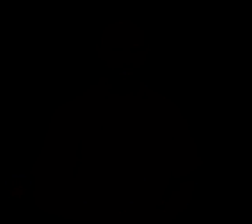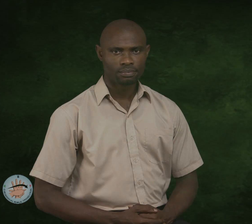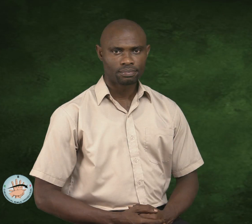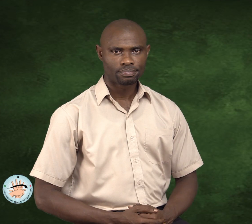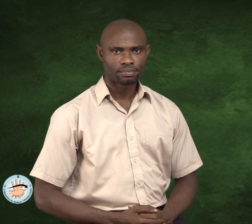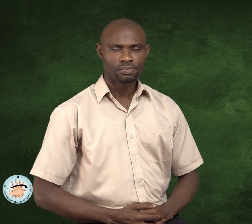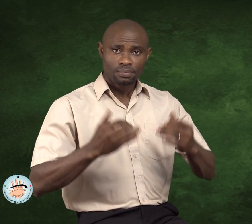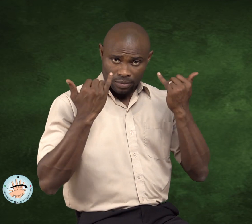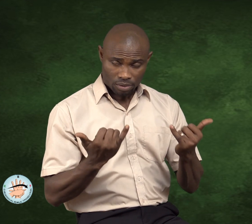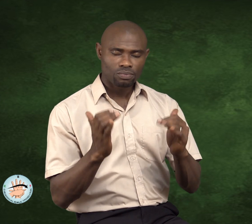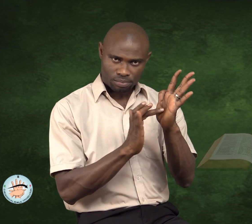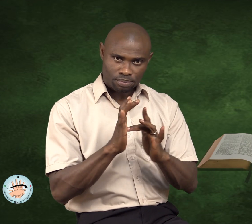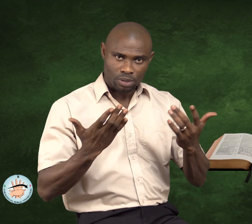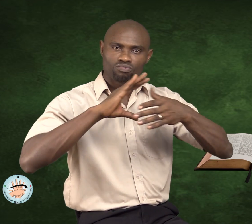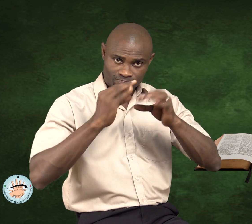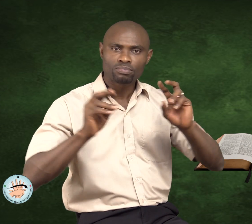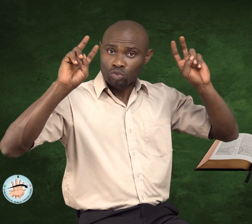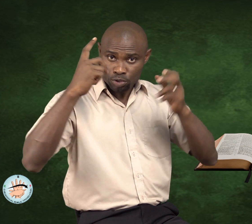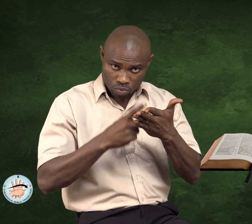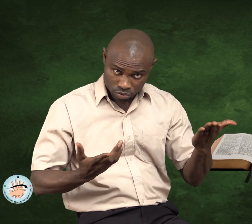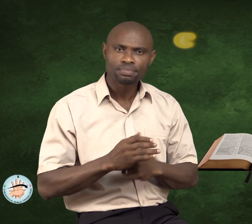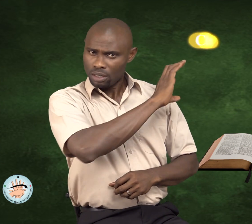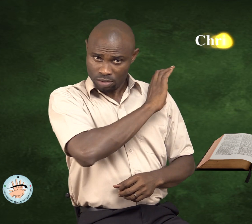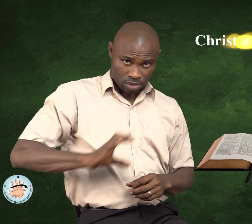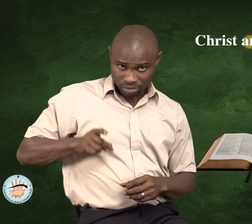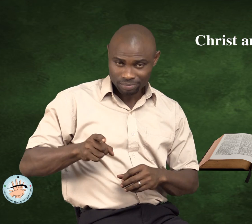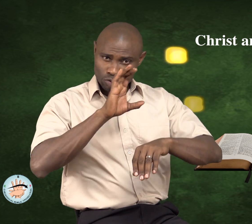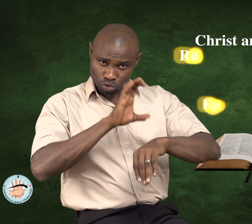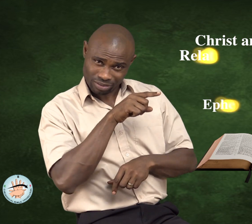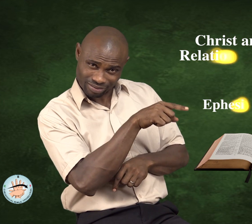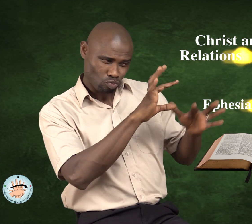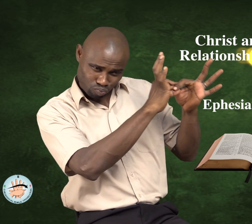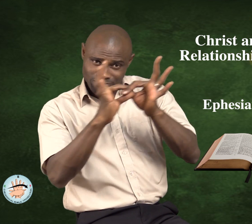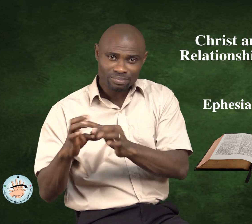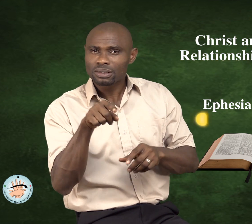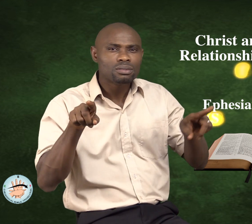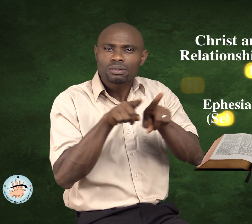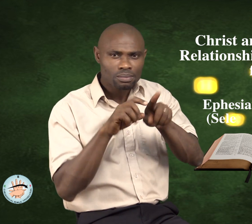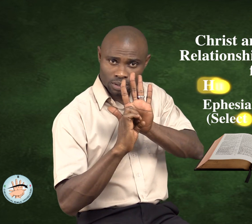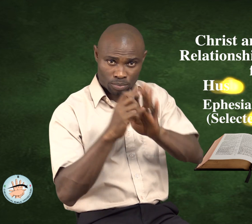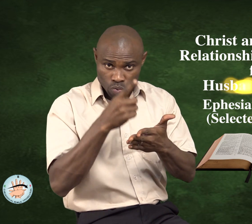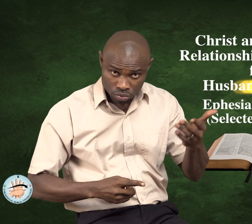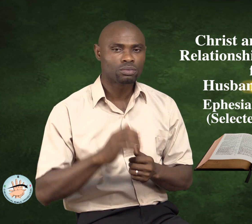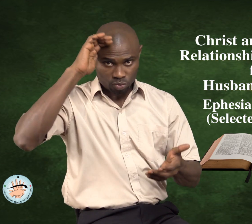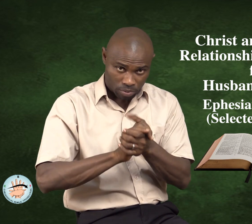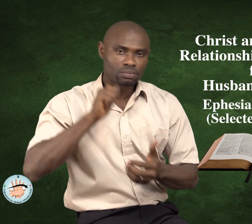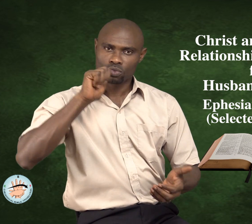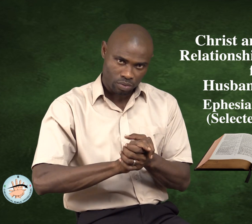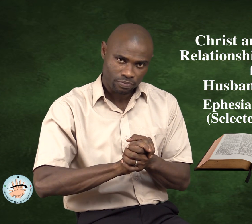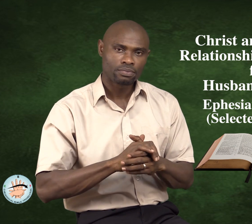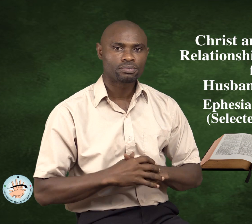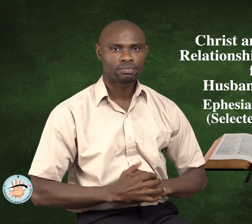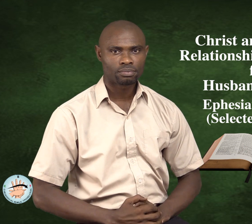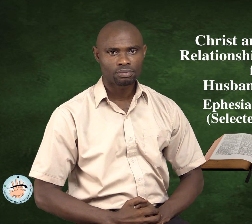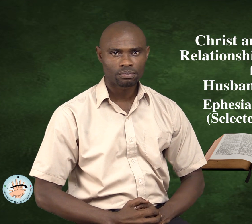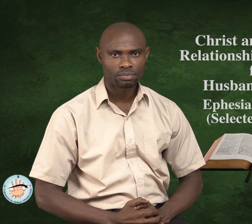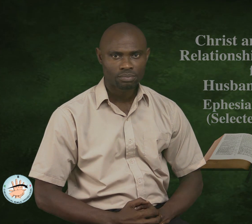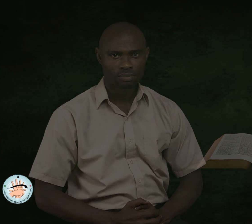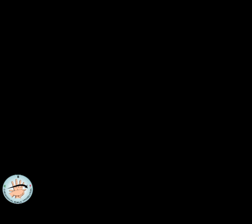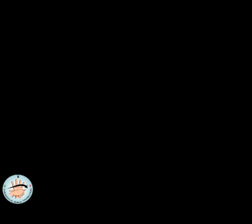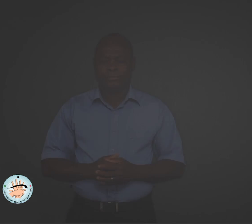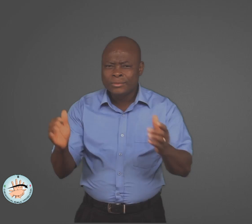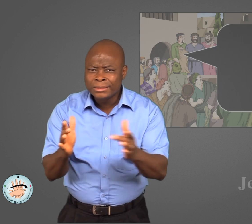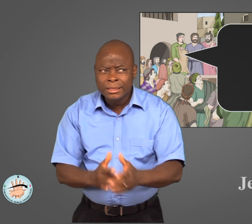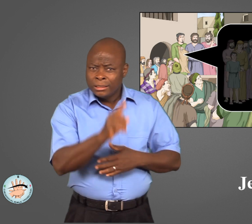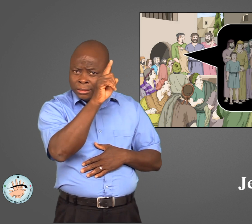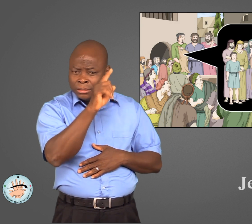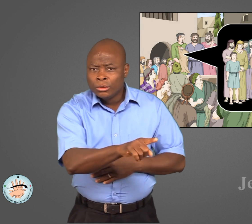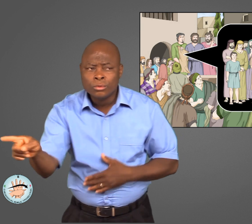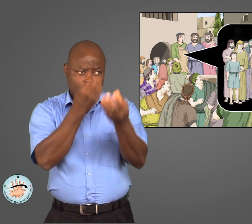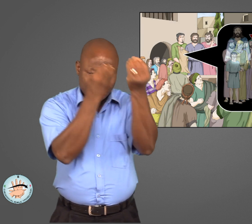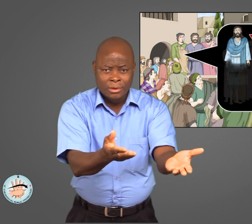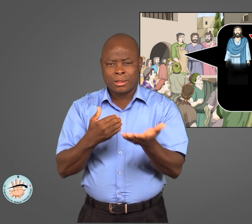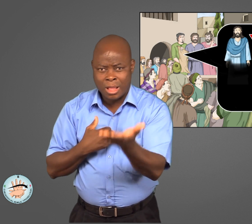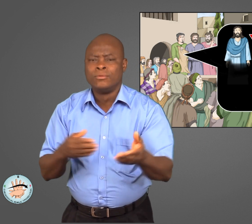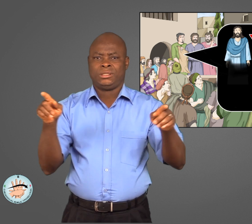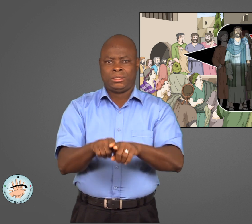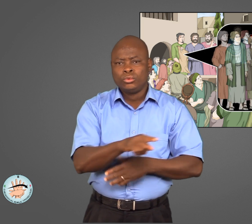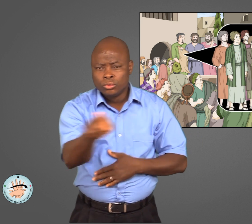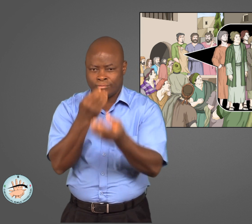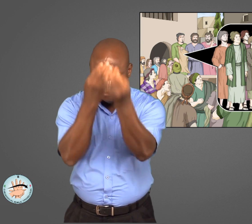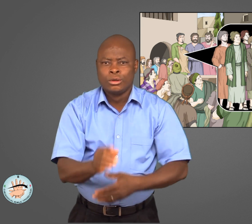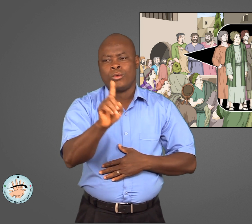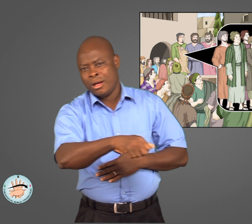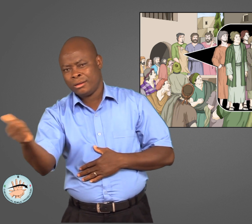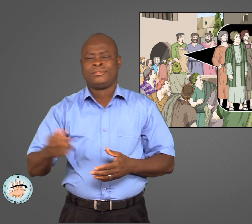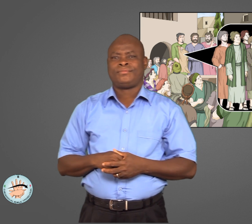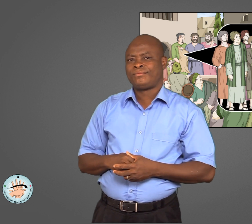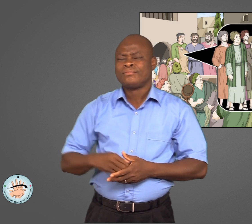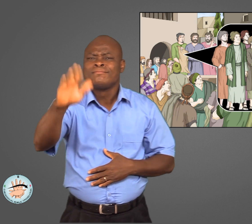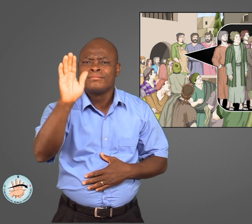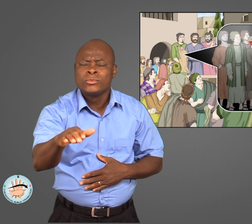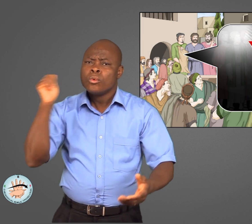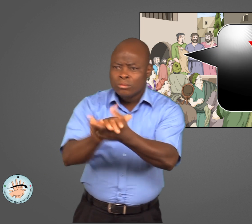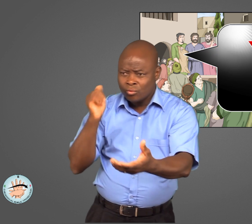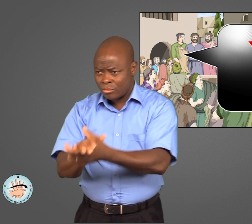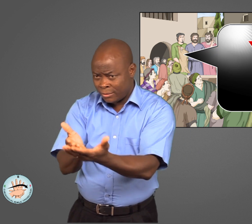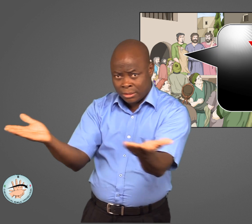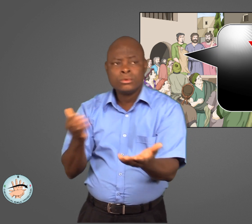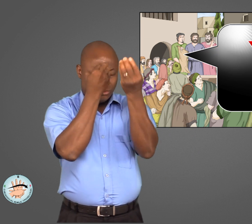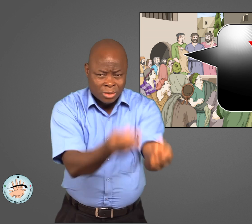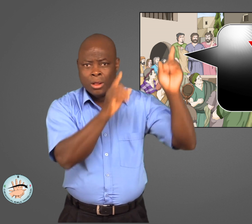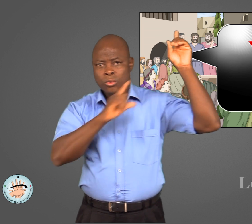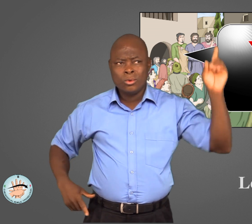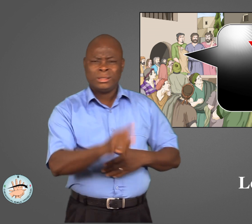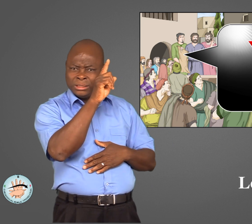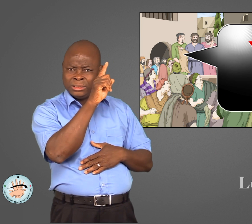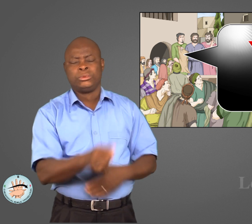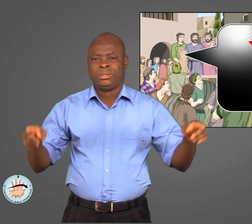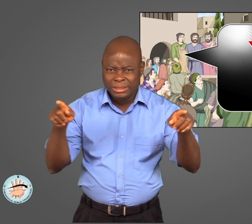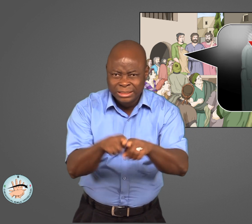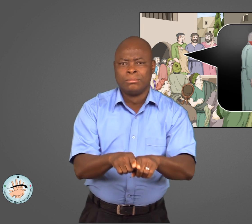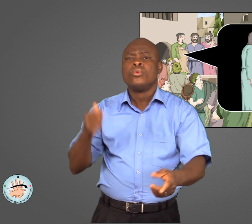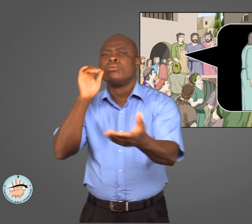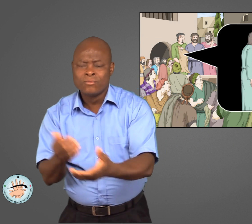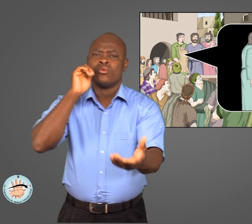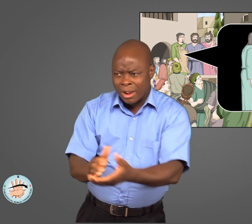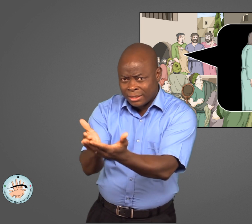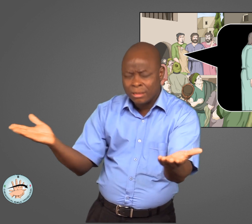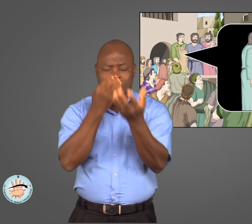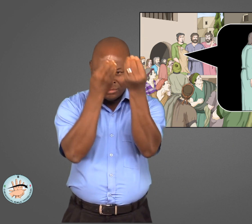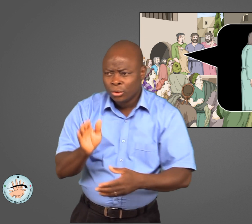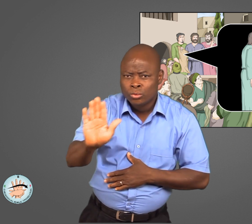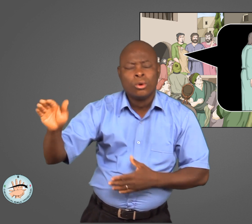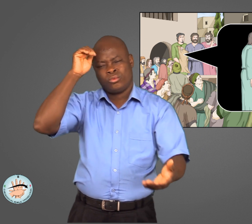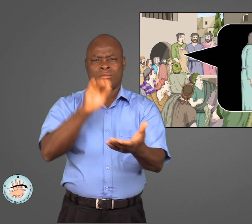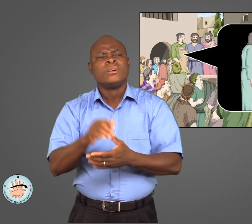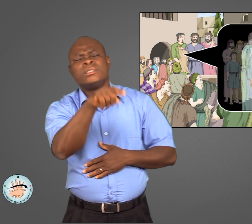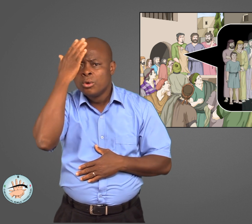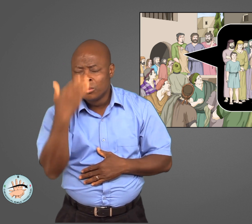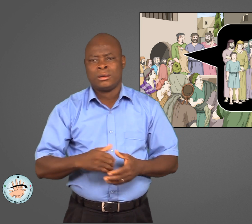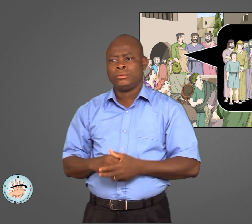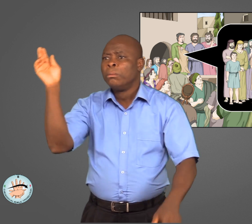Wives, submit to your husbands as to the Lord.